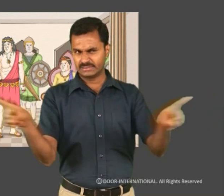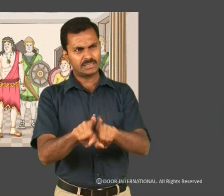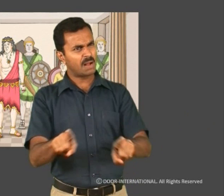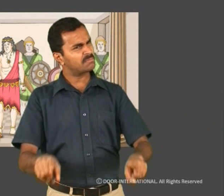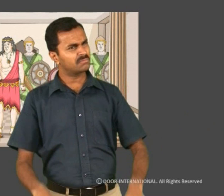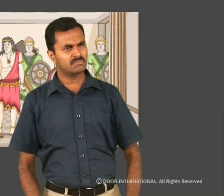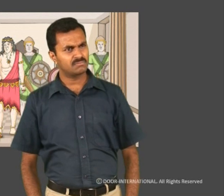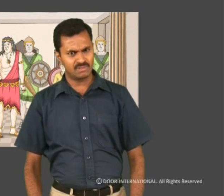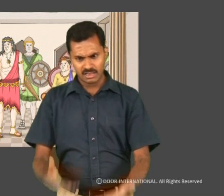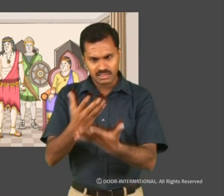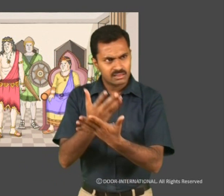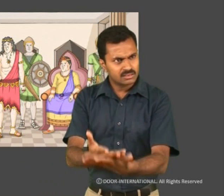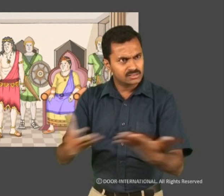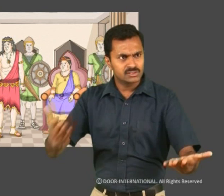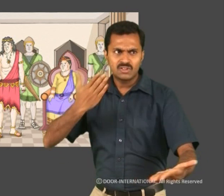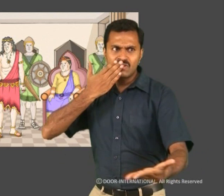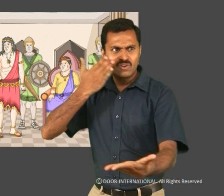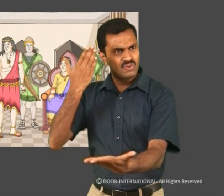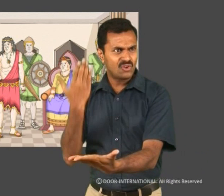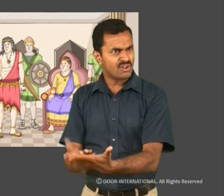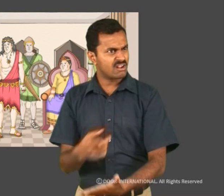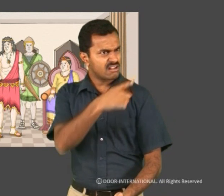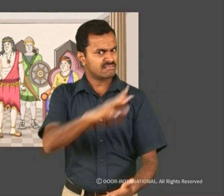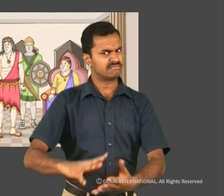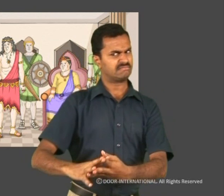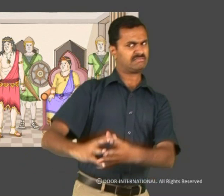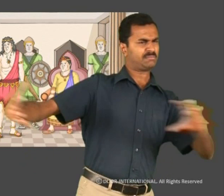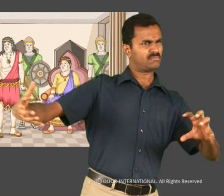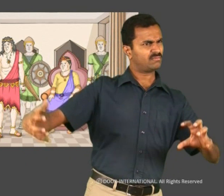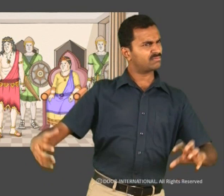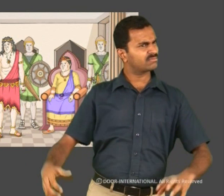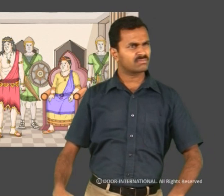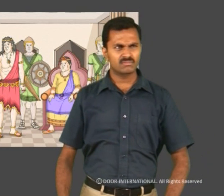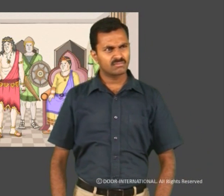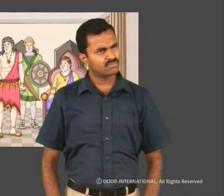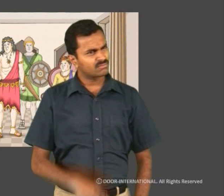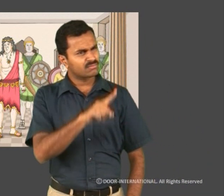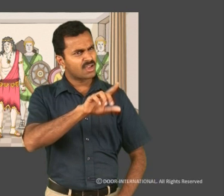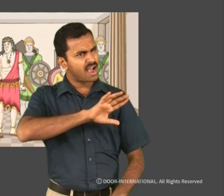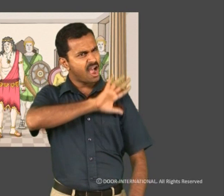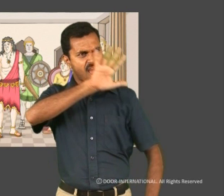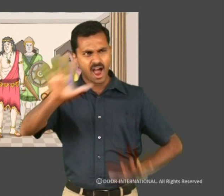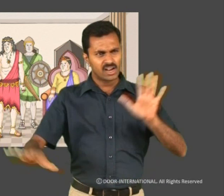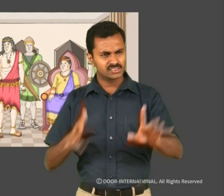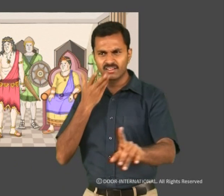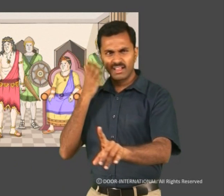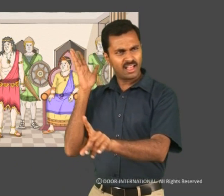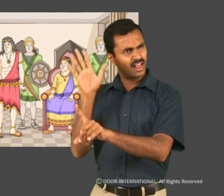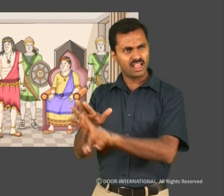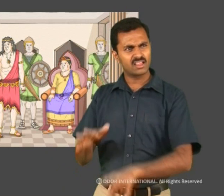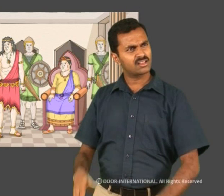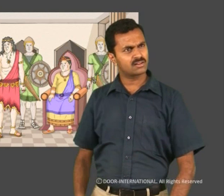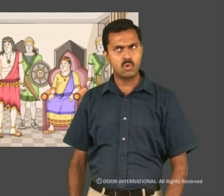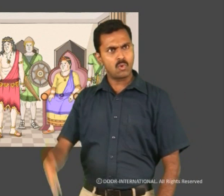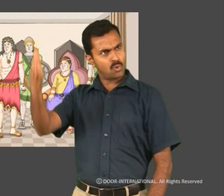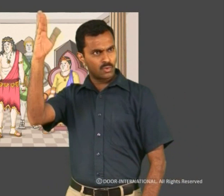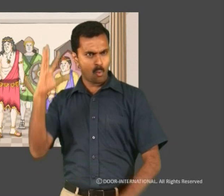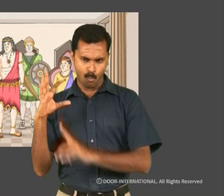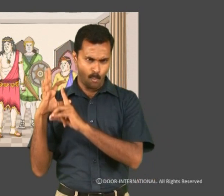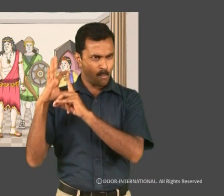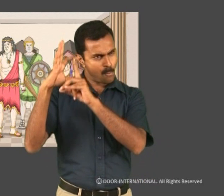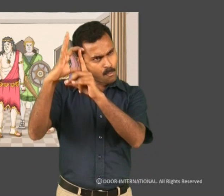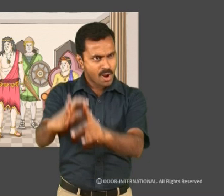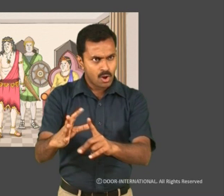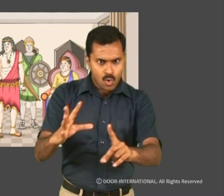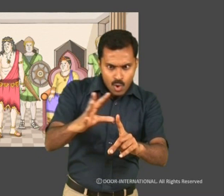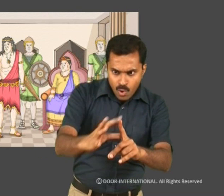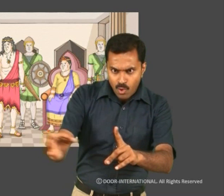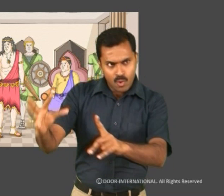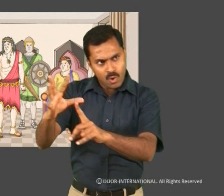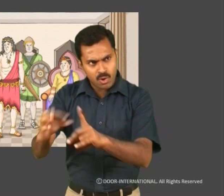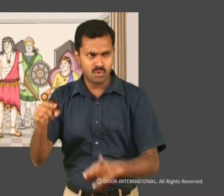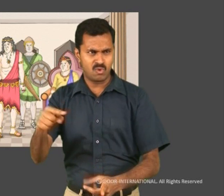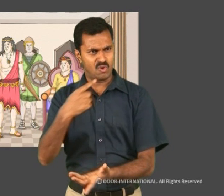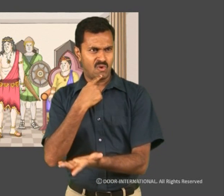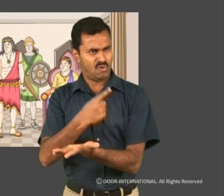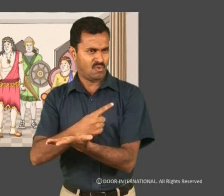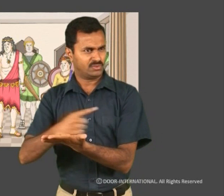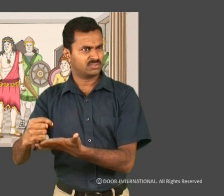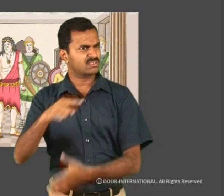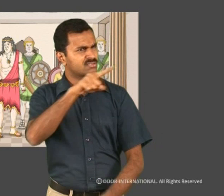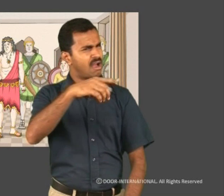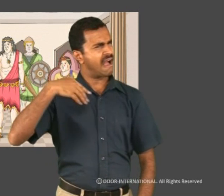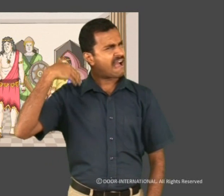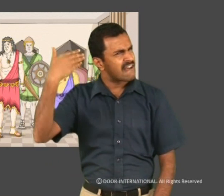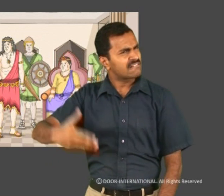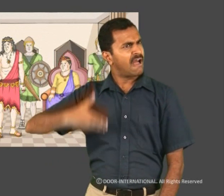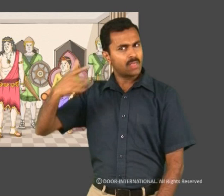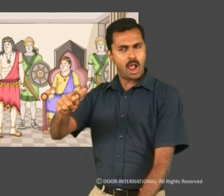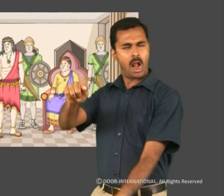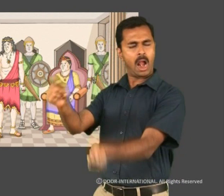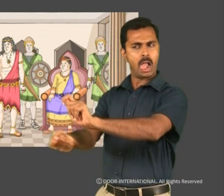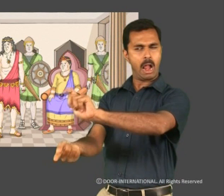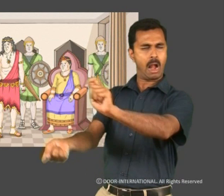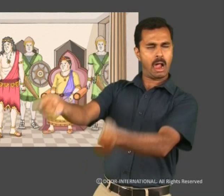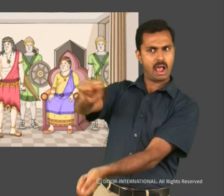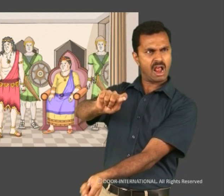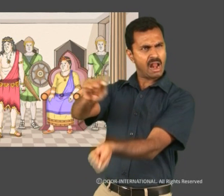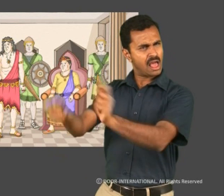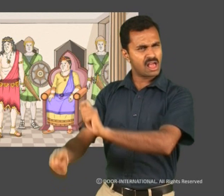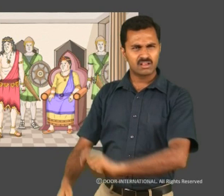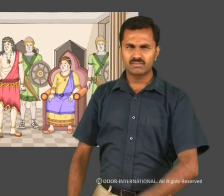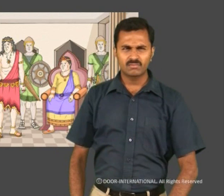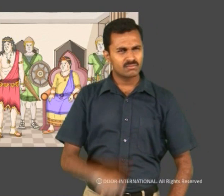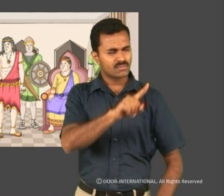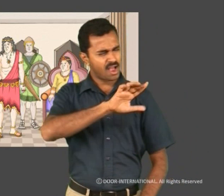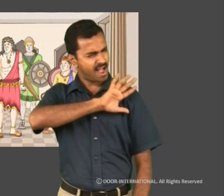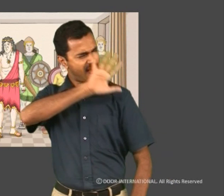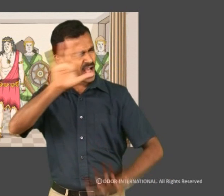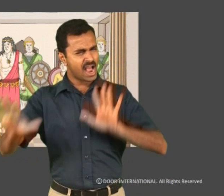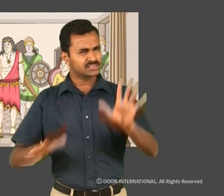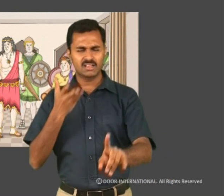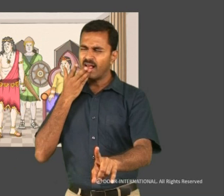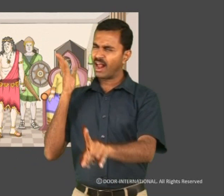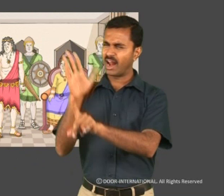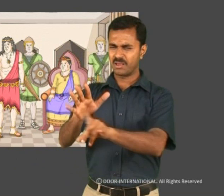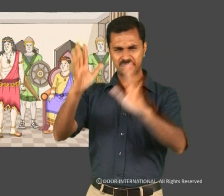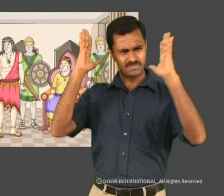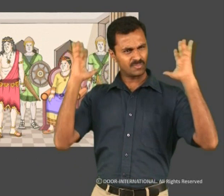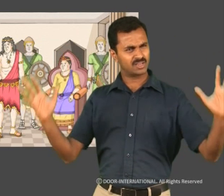Will you never stop perverting the straight ways of the Lord?